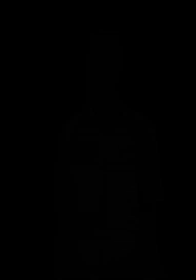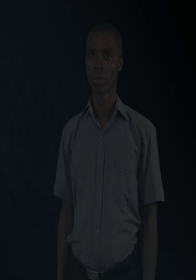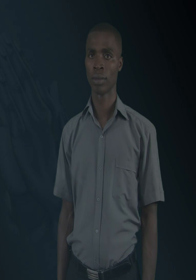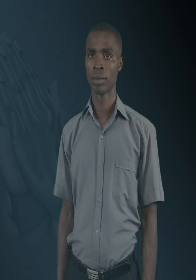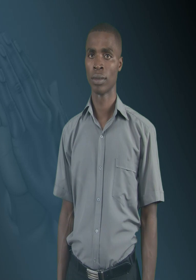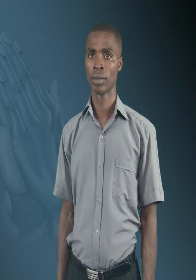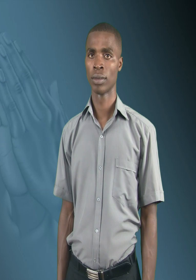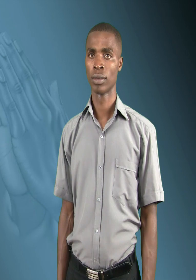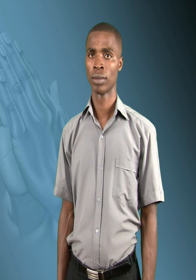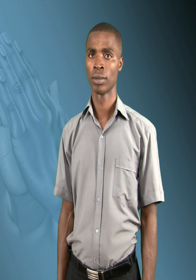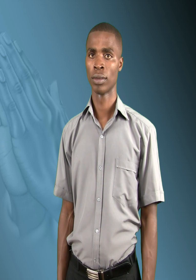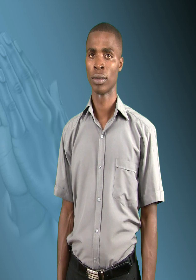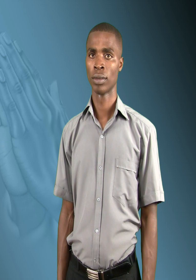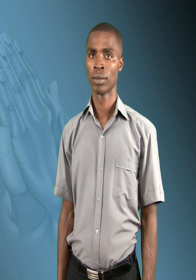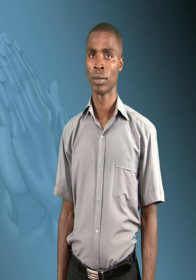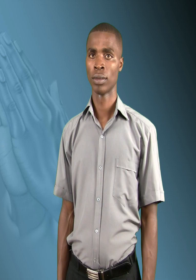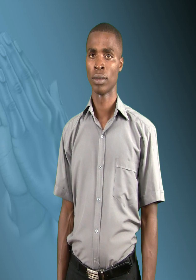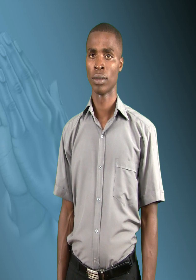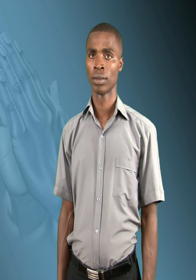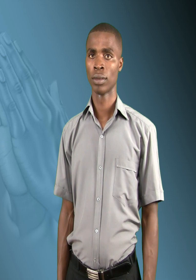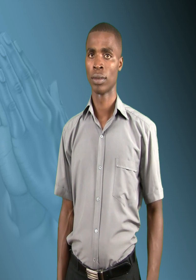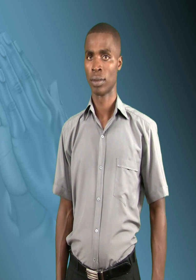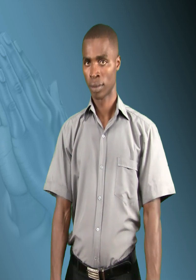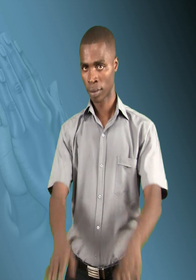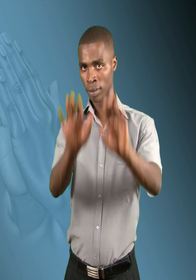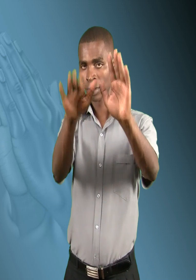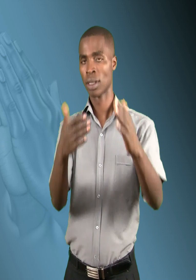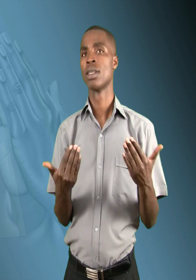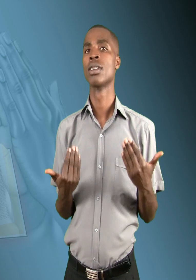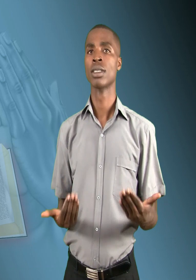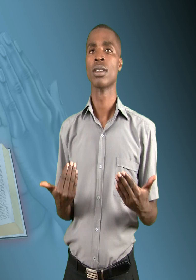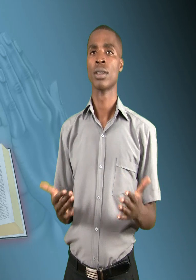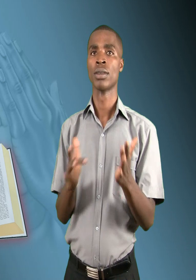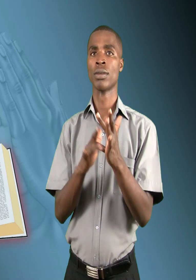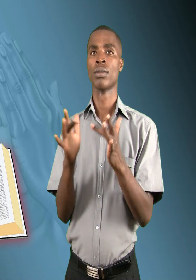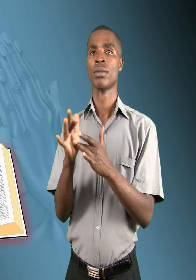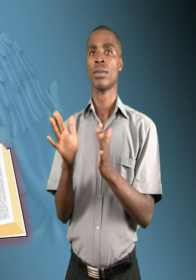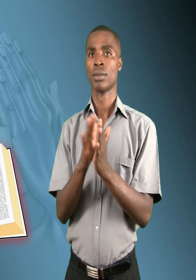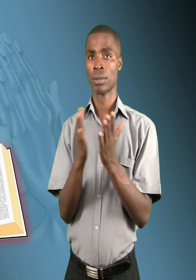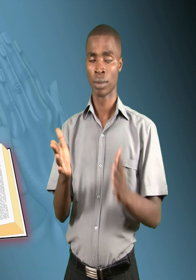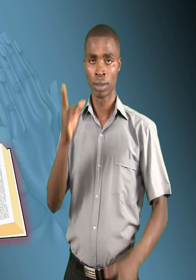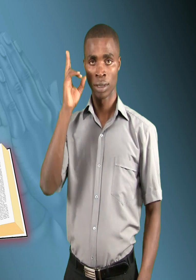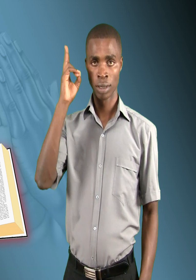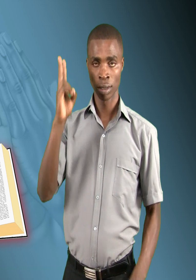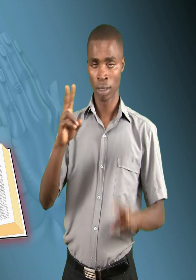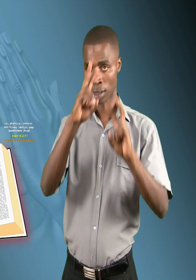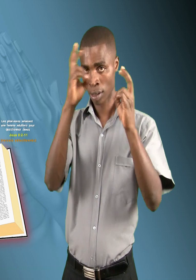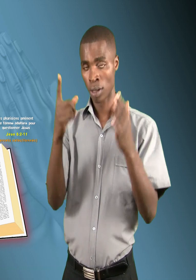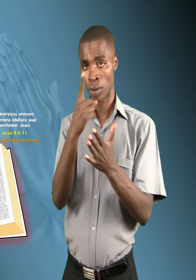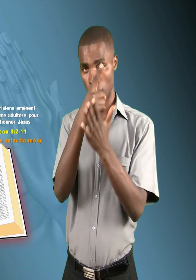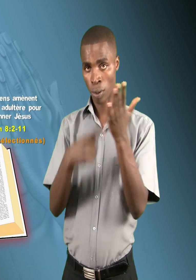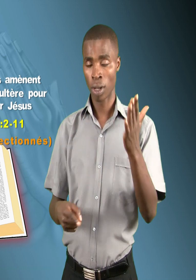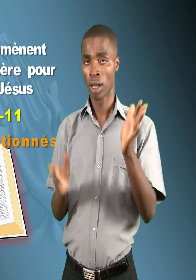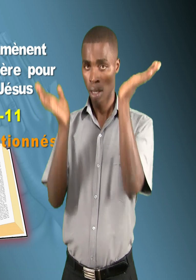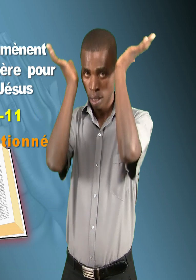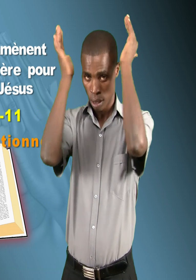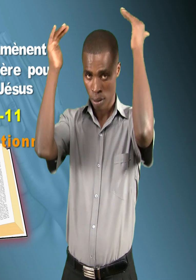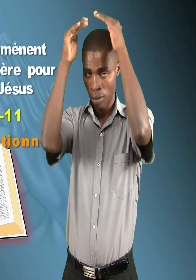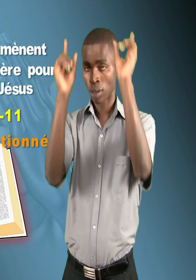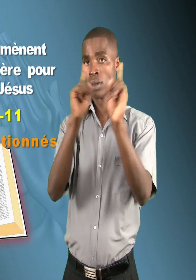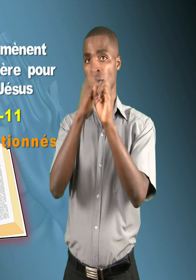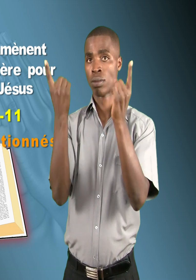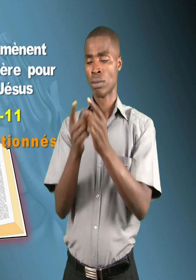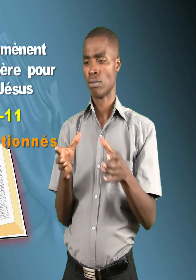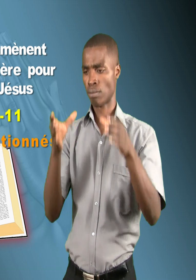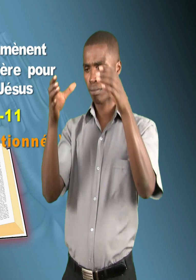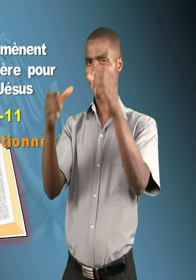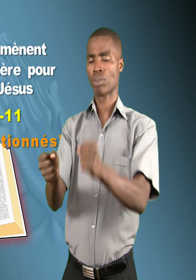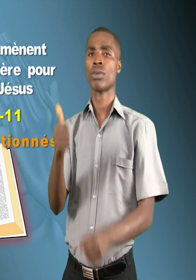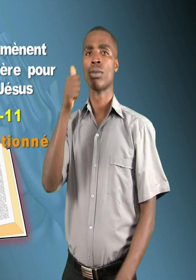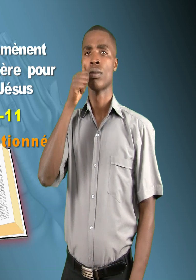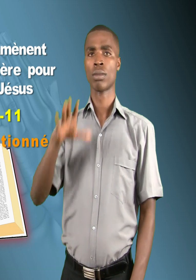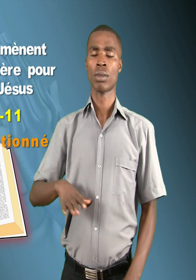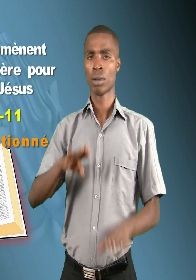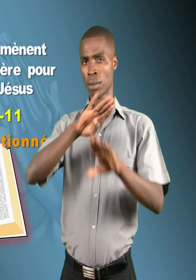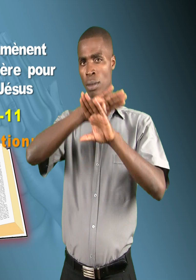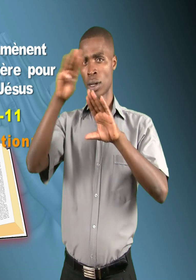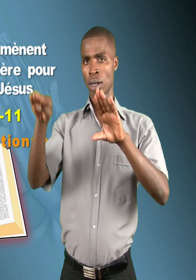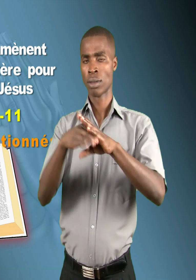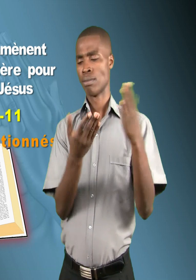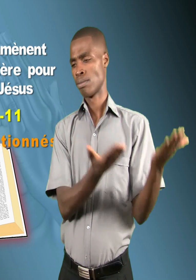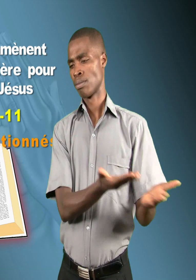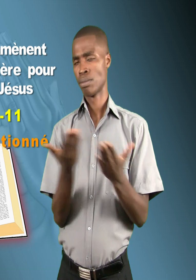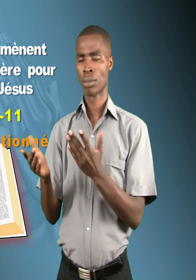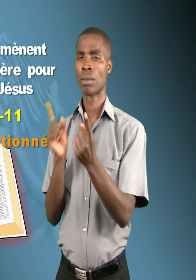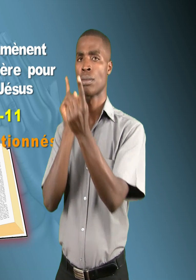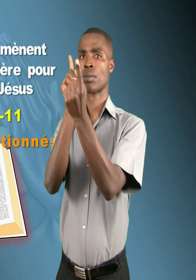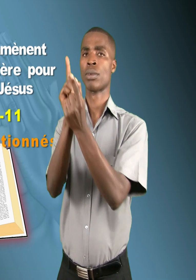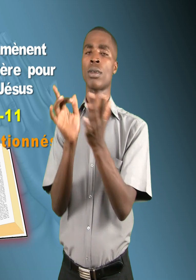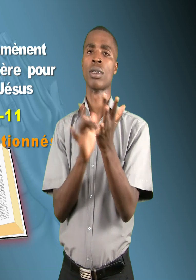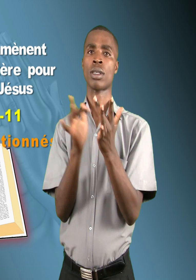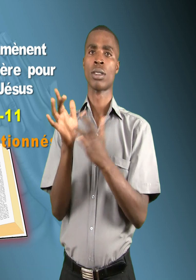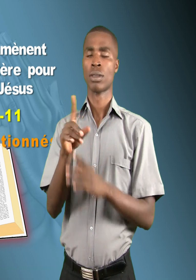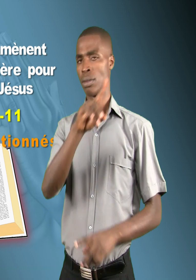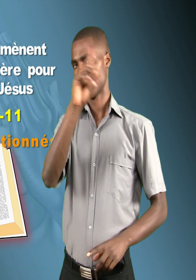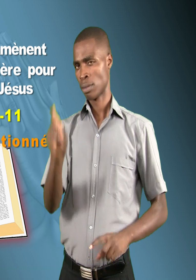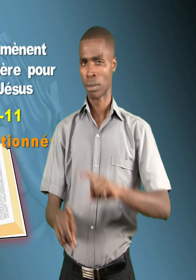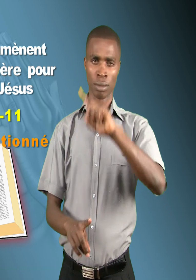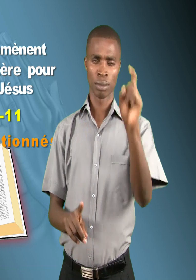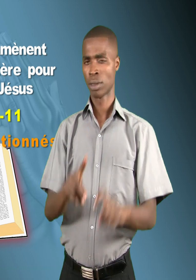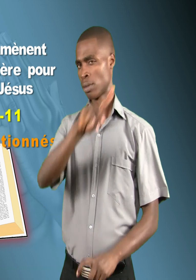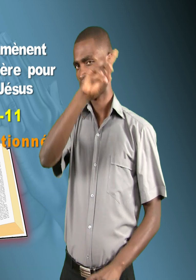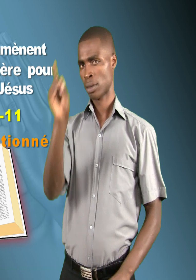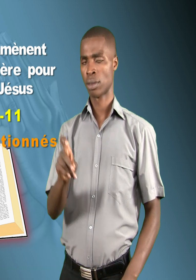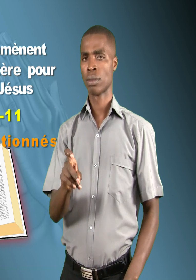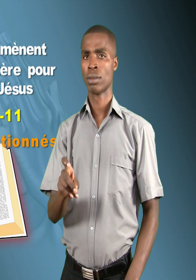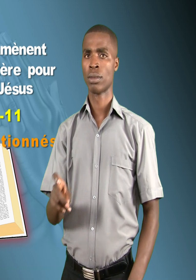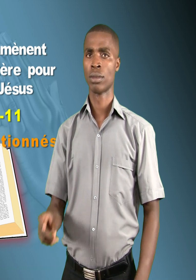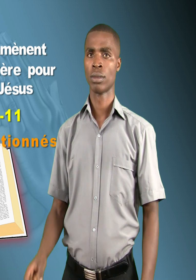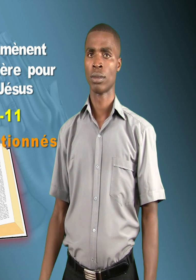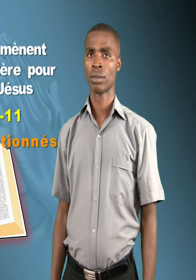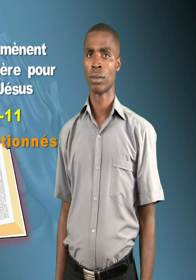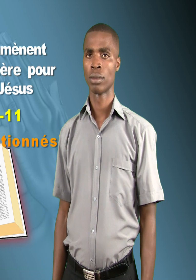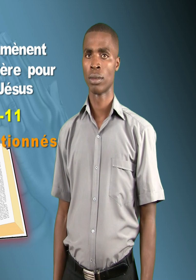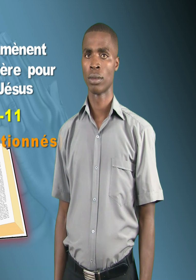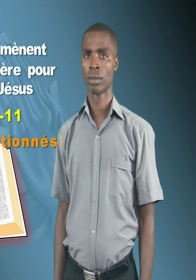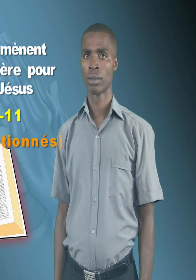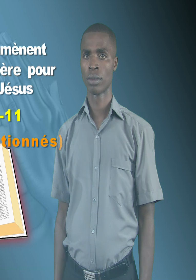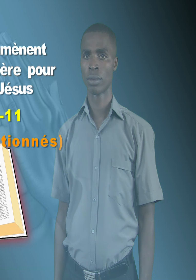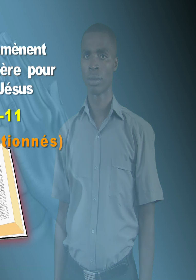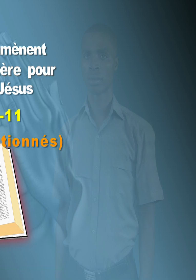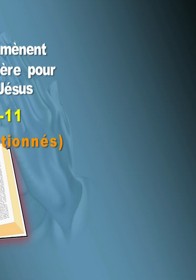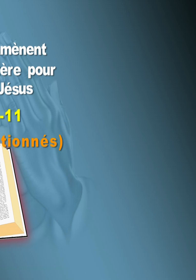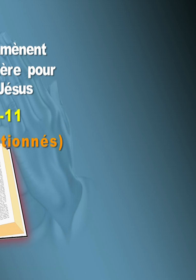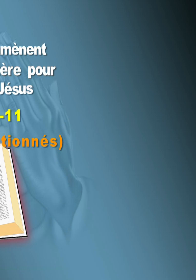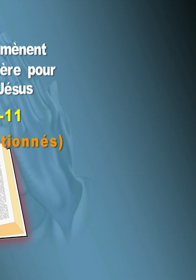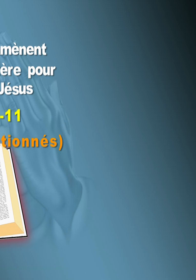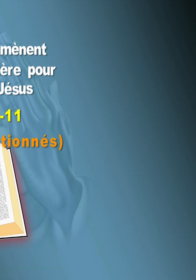Pharisees bring an adulterous woman to question Jesus